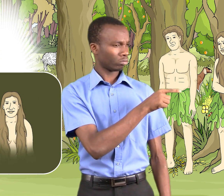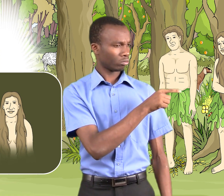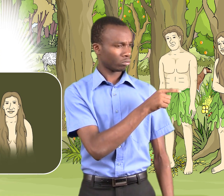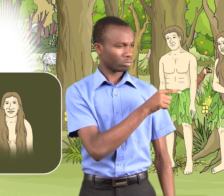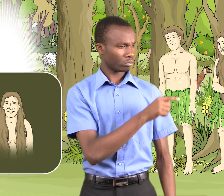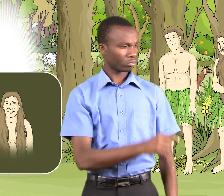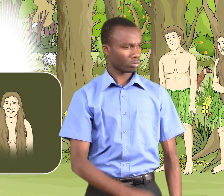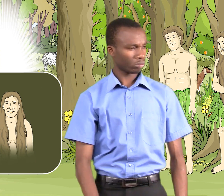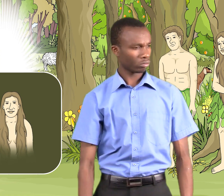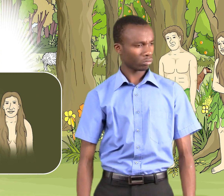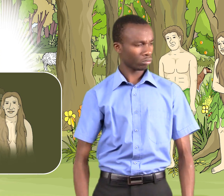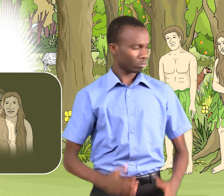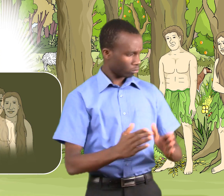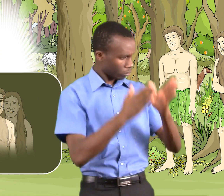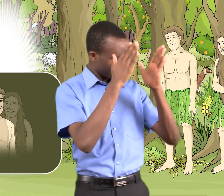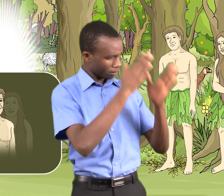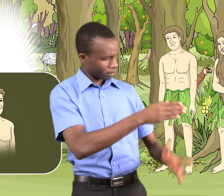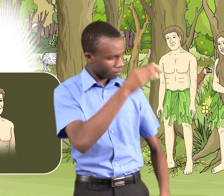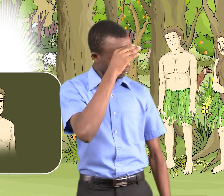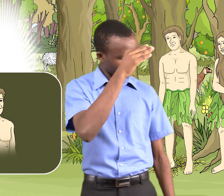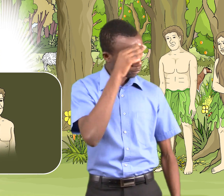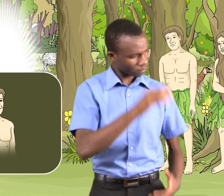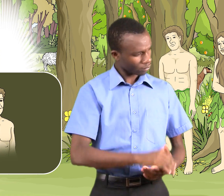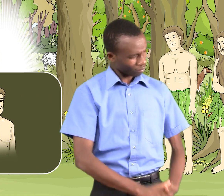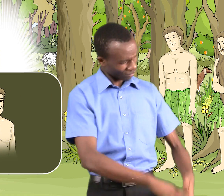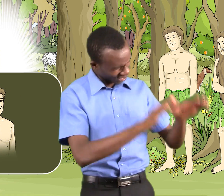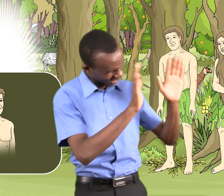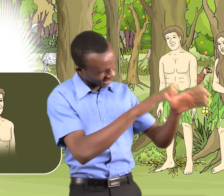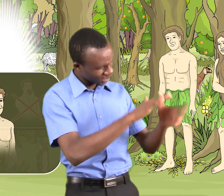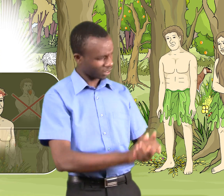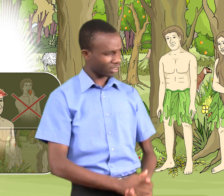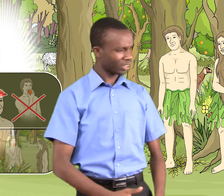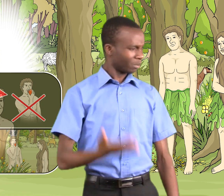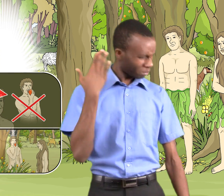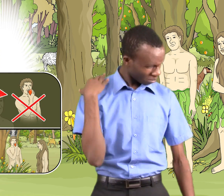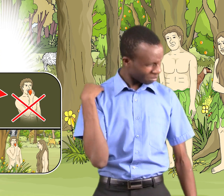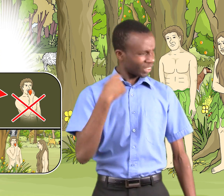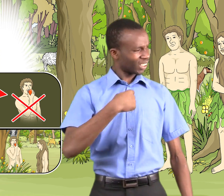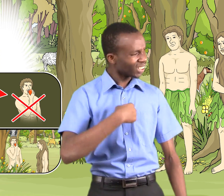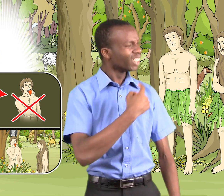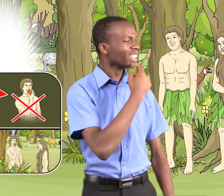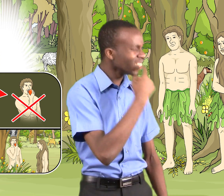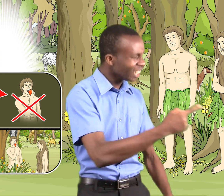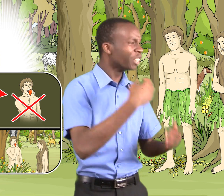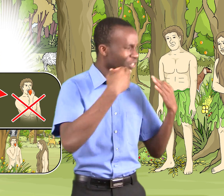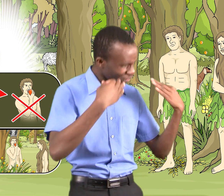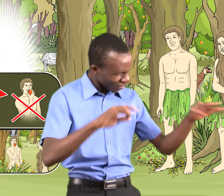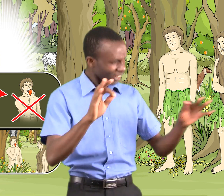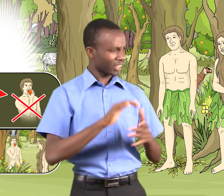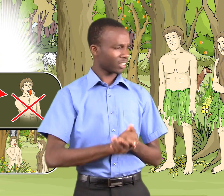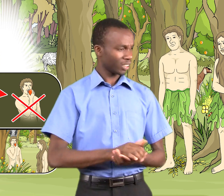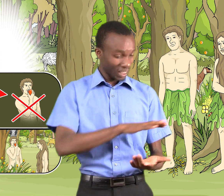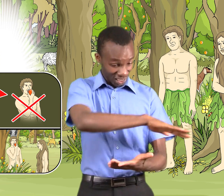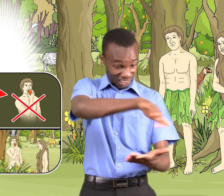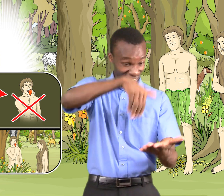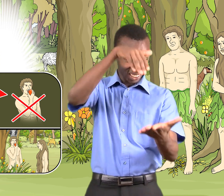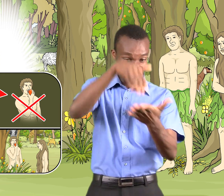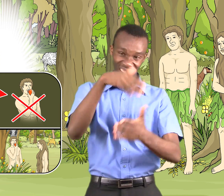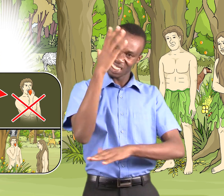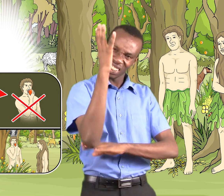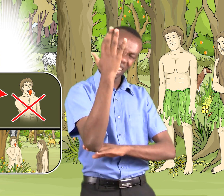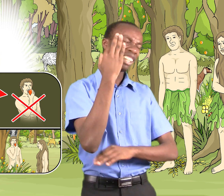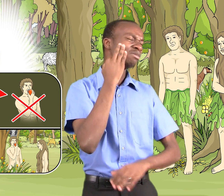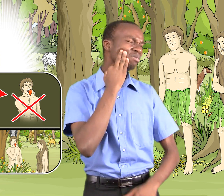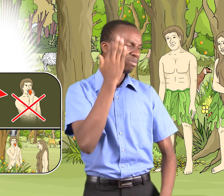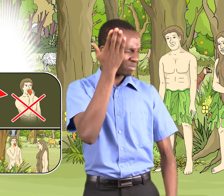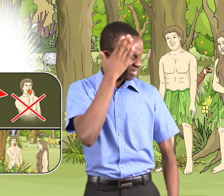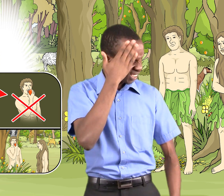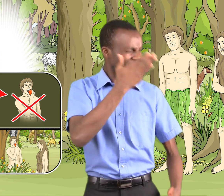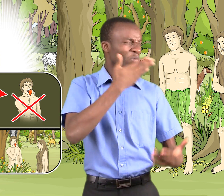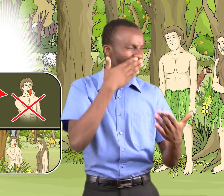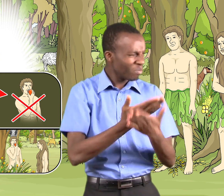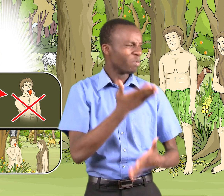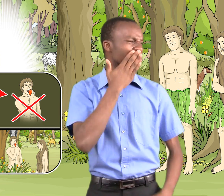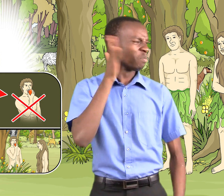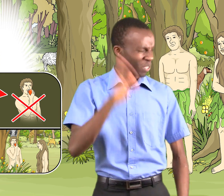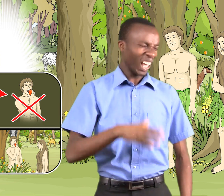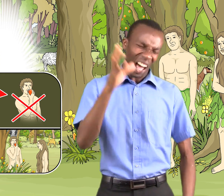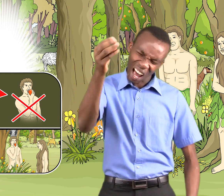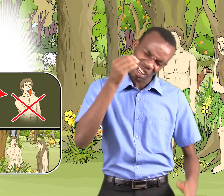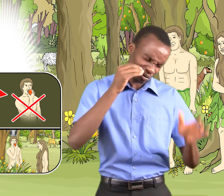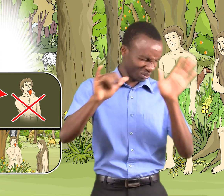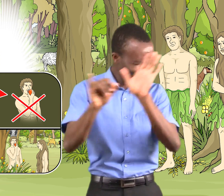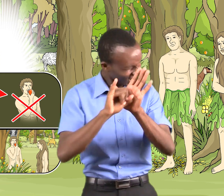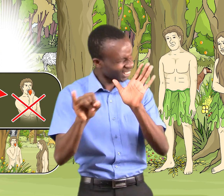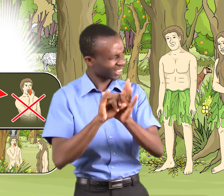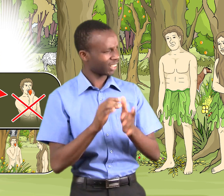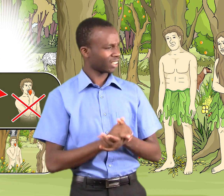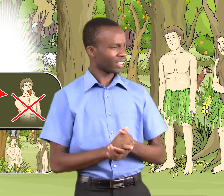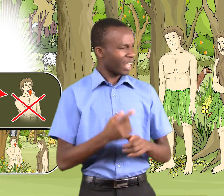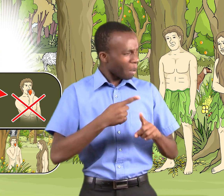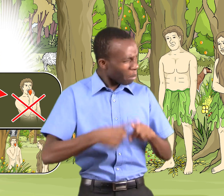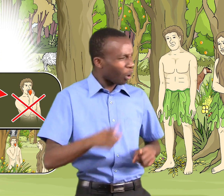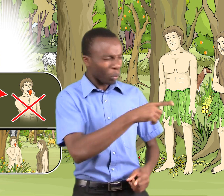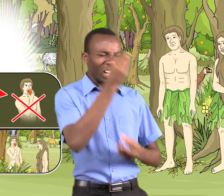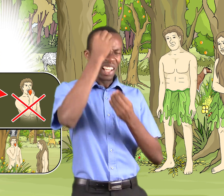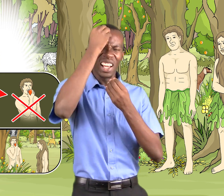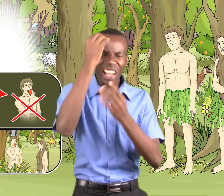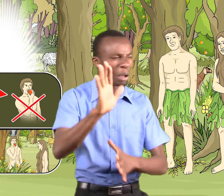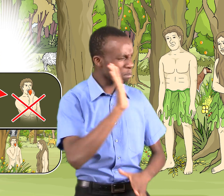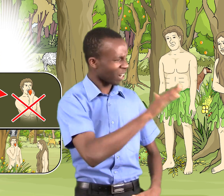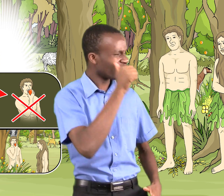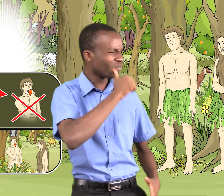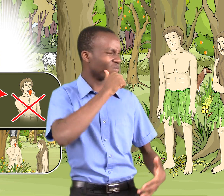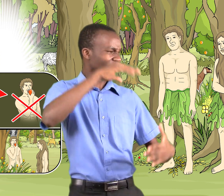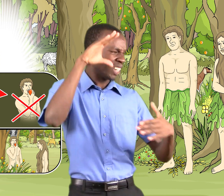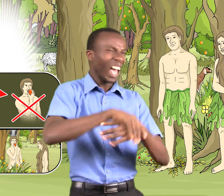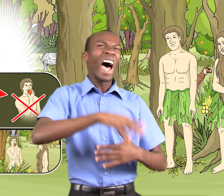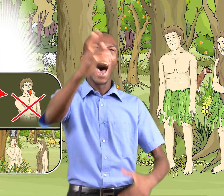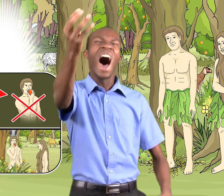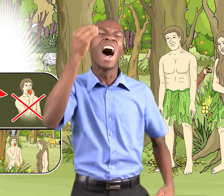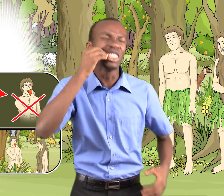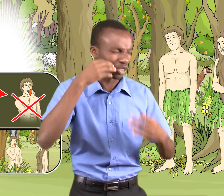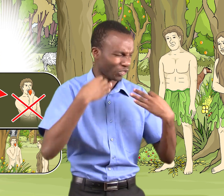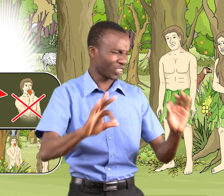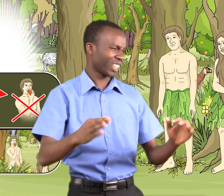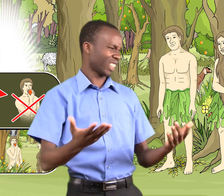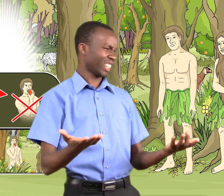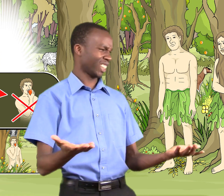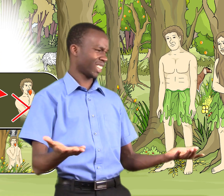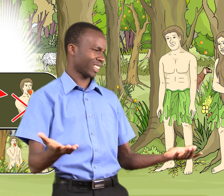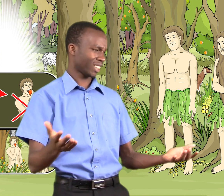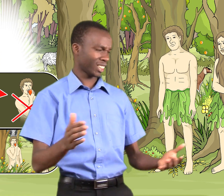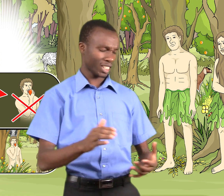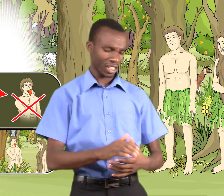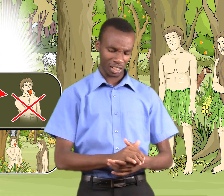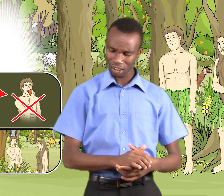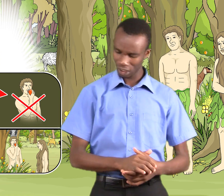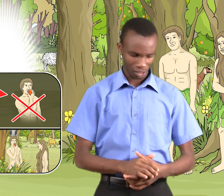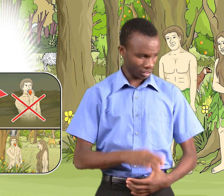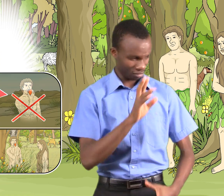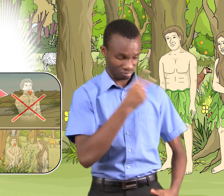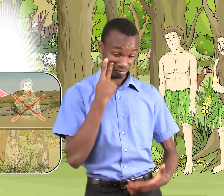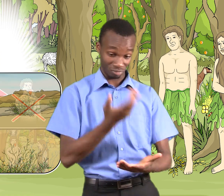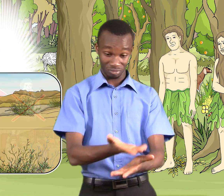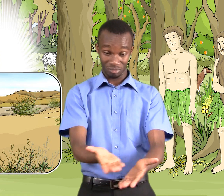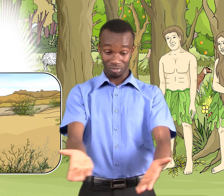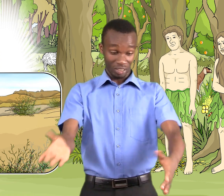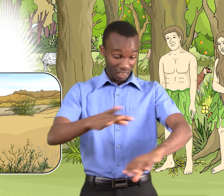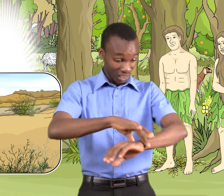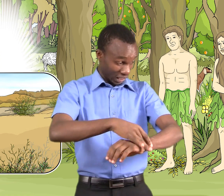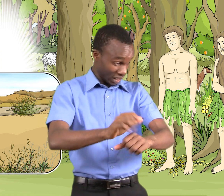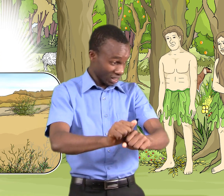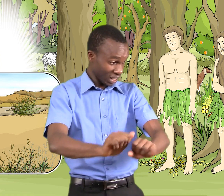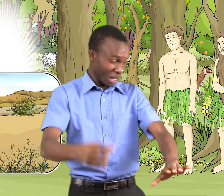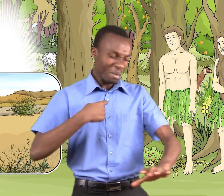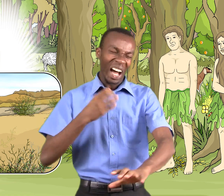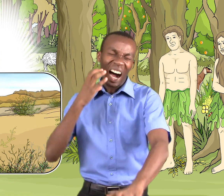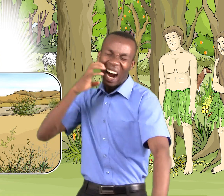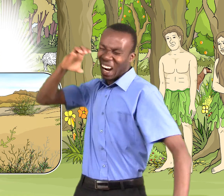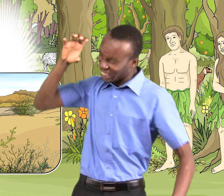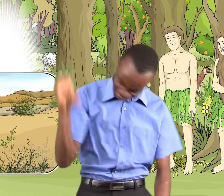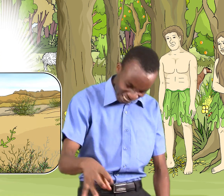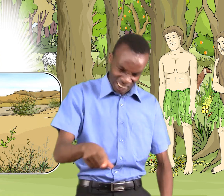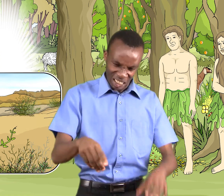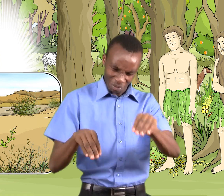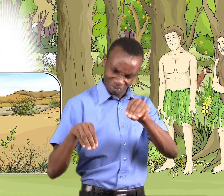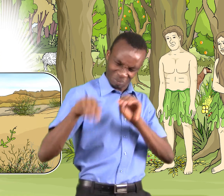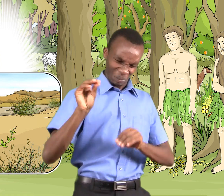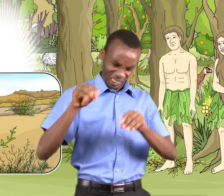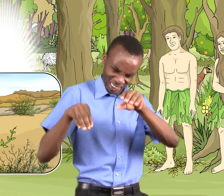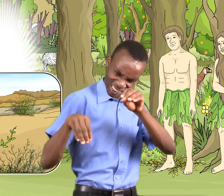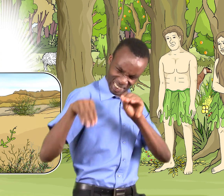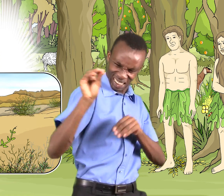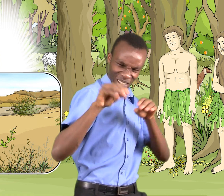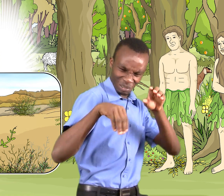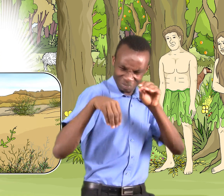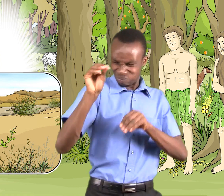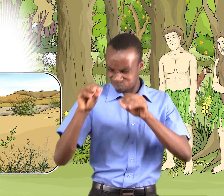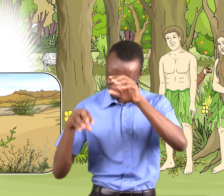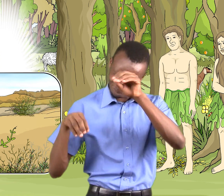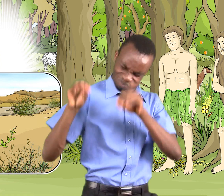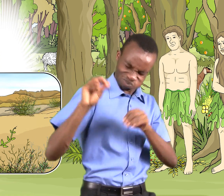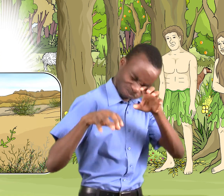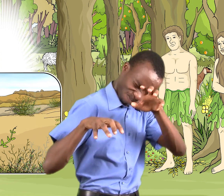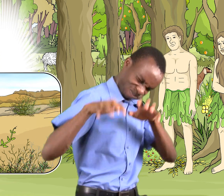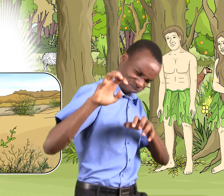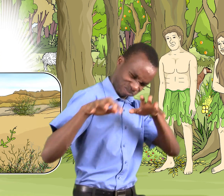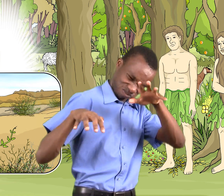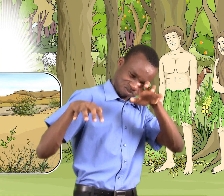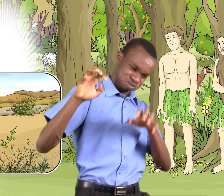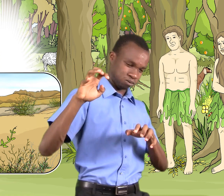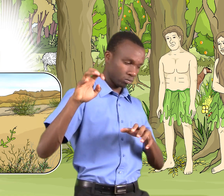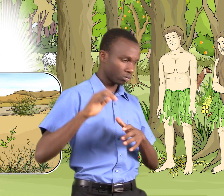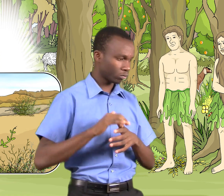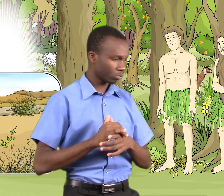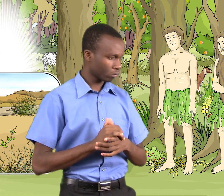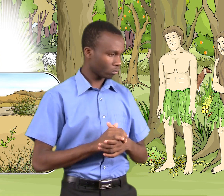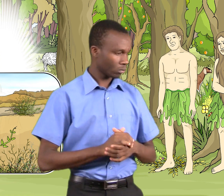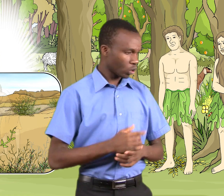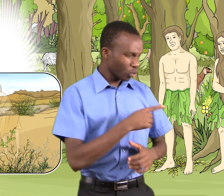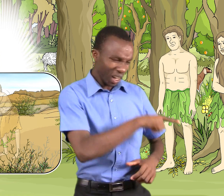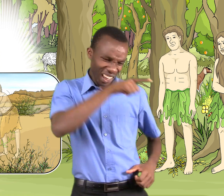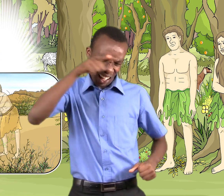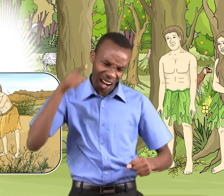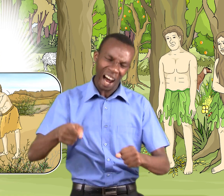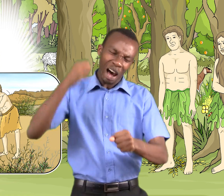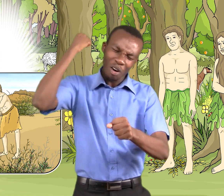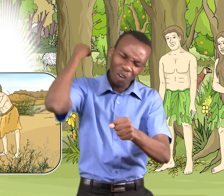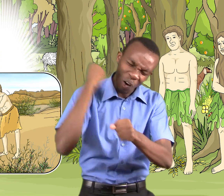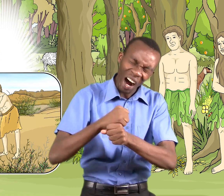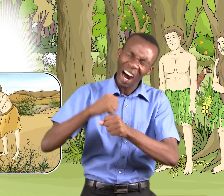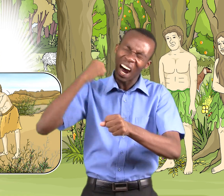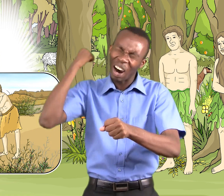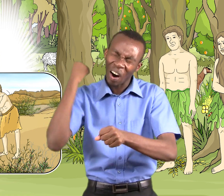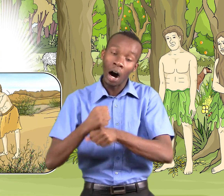And to Adam He said: “Because you have listened to the voice of your wife and have eaten from the tree of which I commanded you not to eat, cursed is the ground because of you;